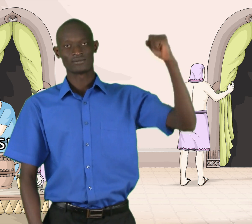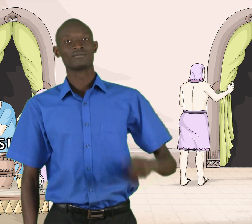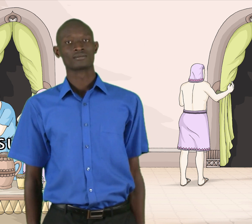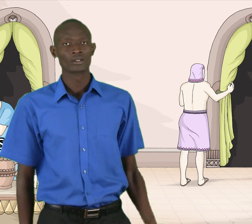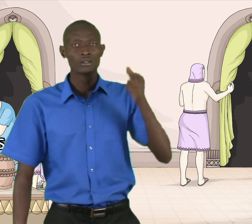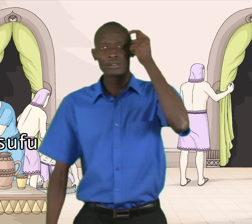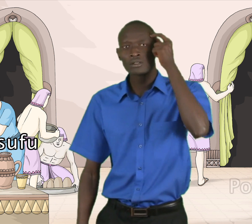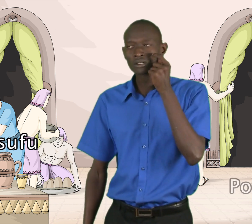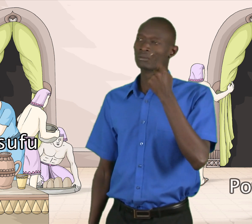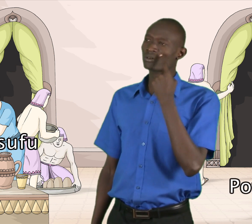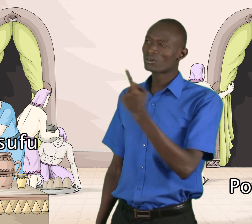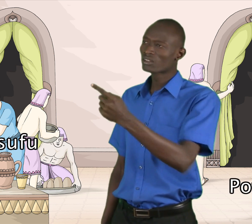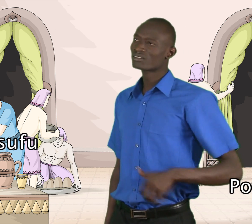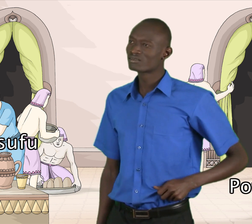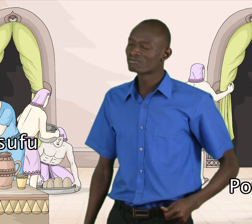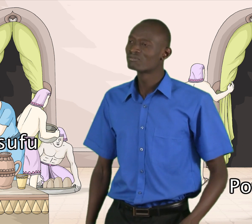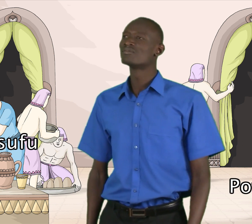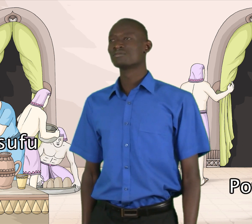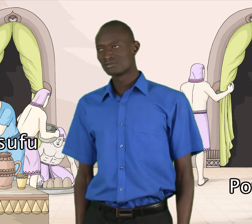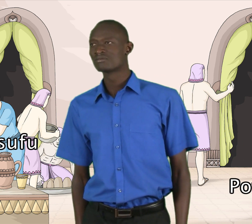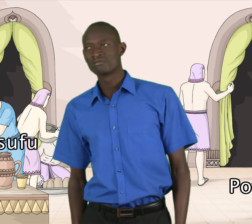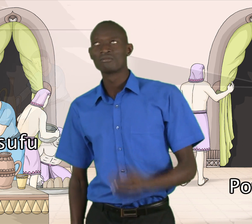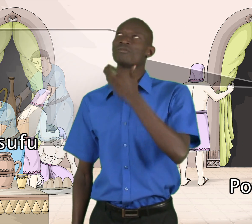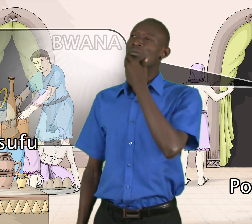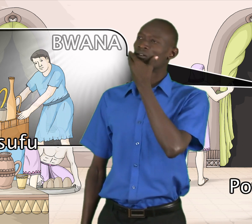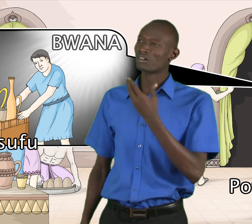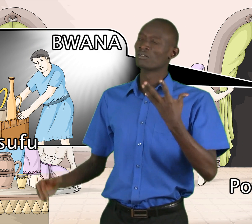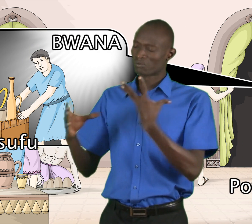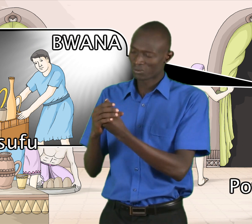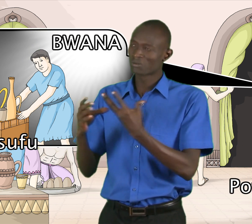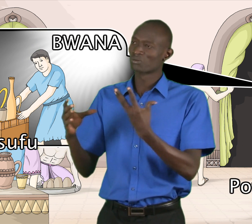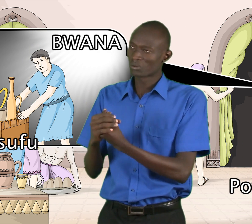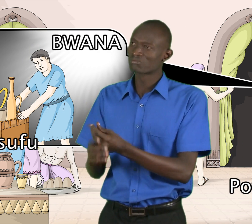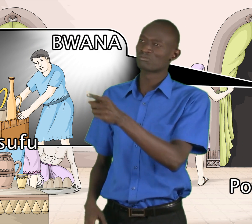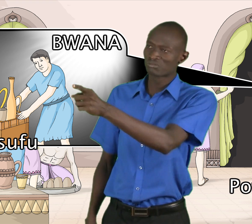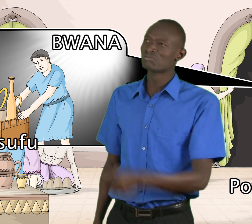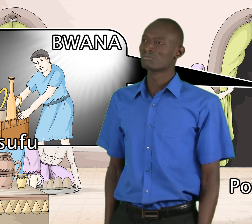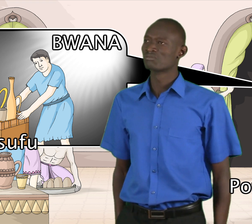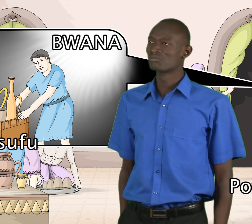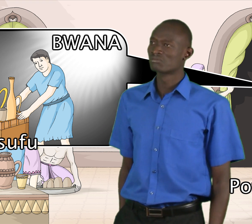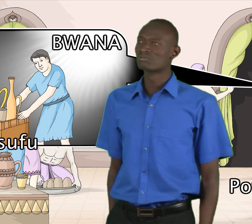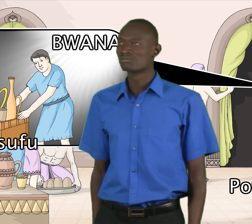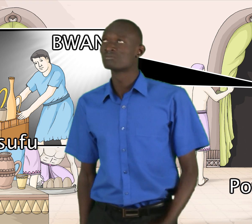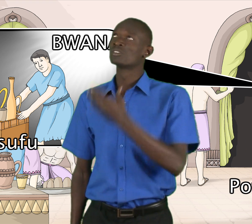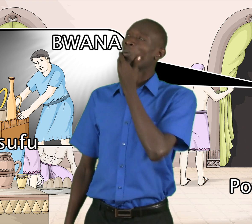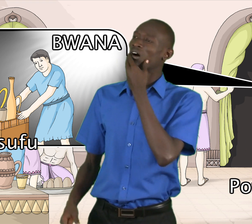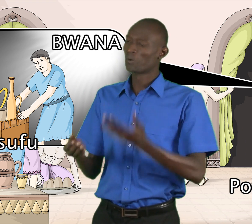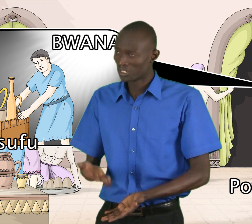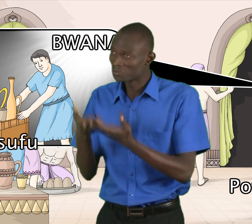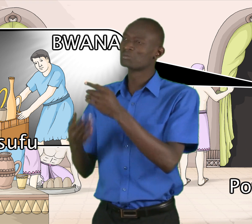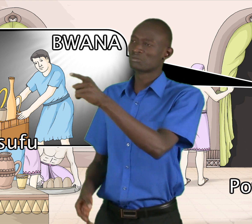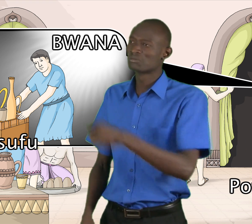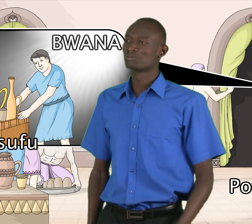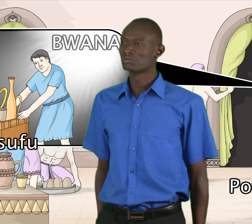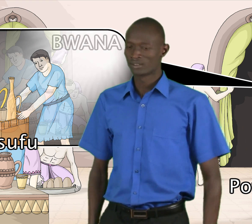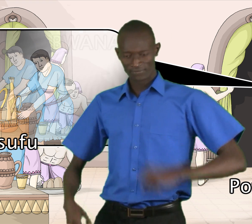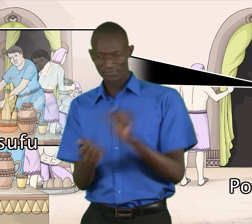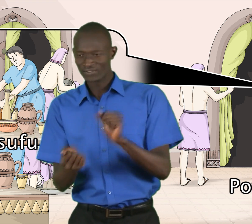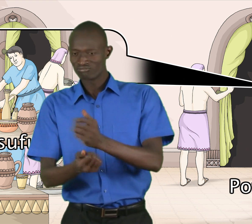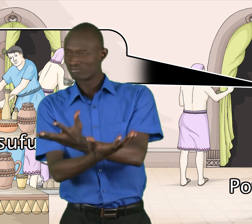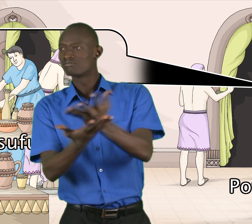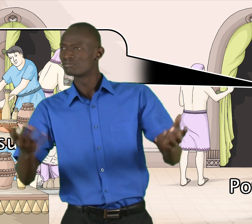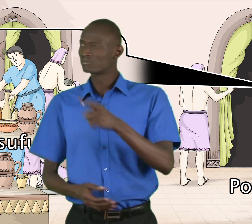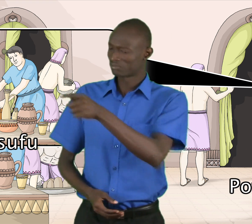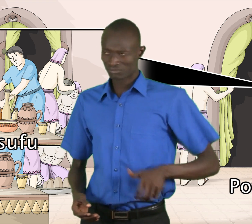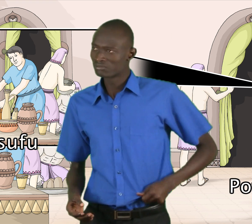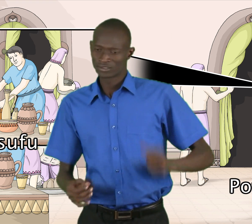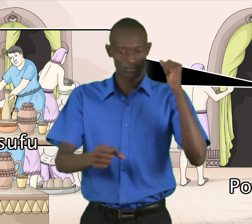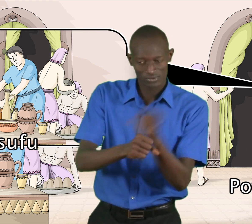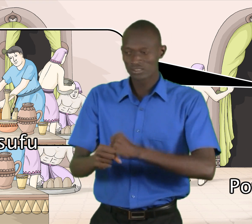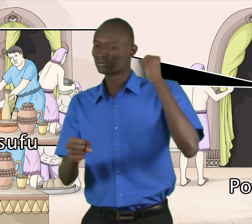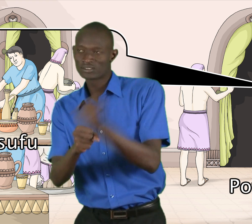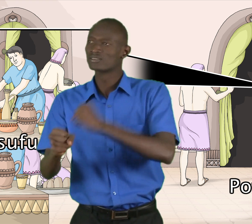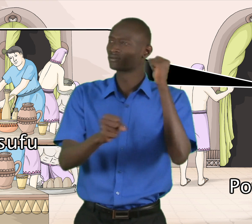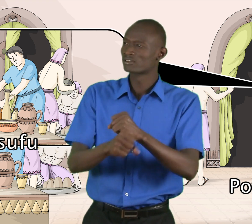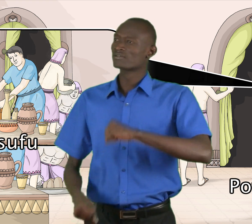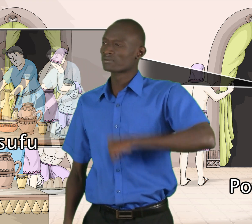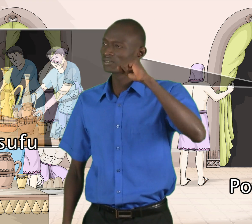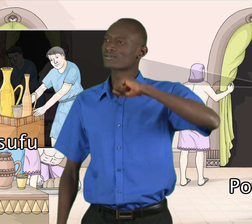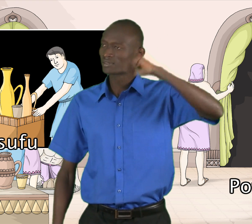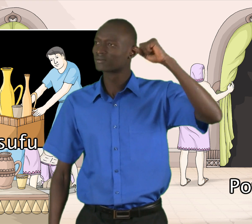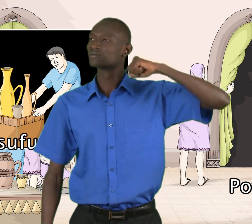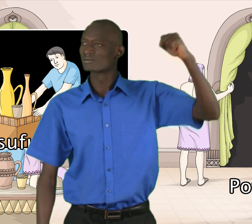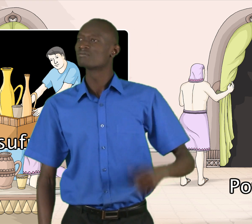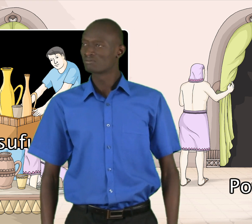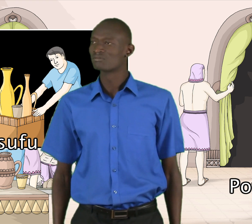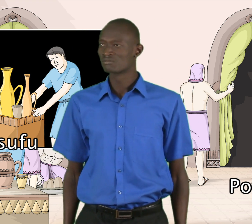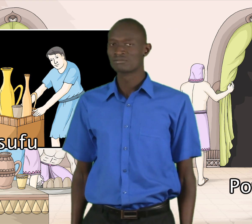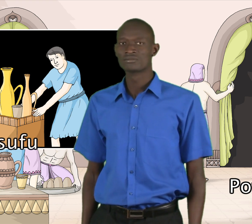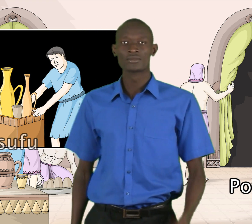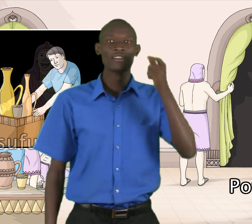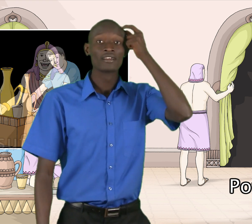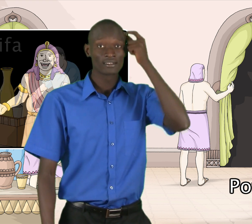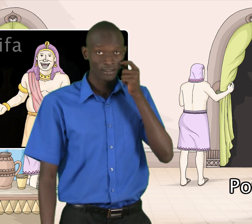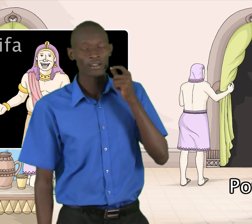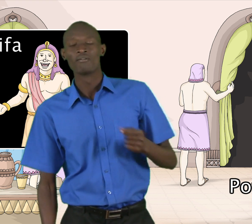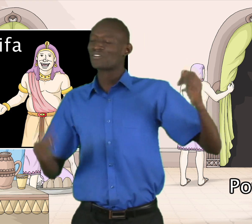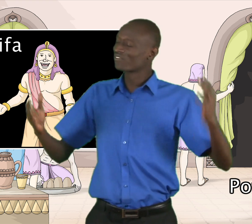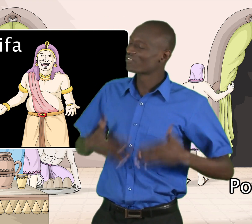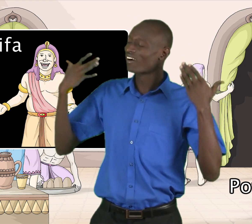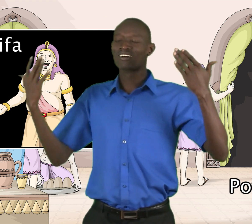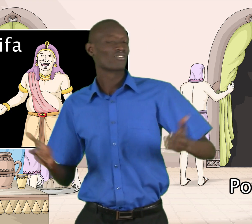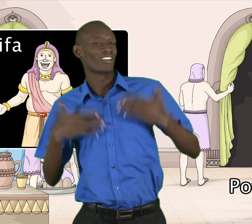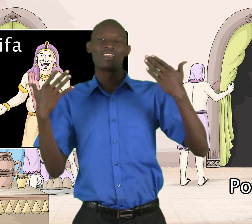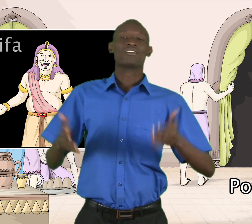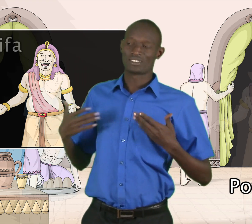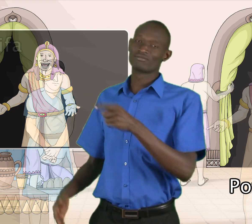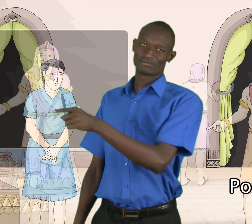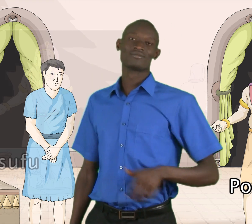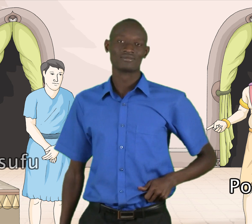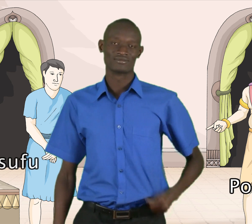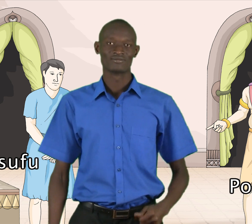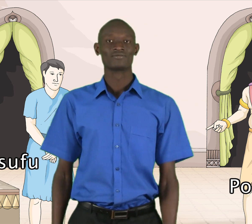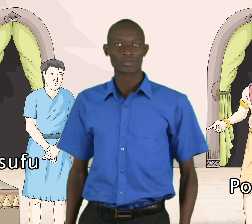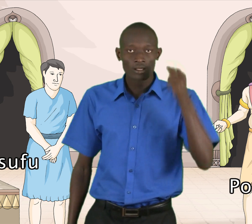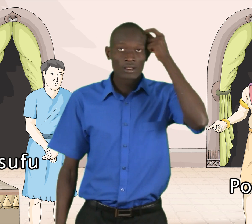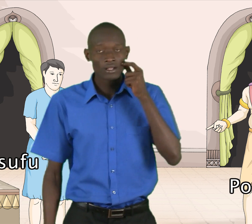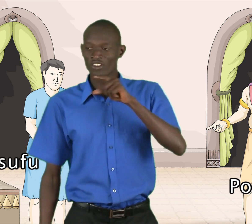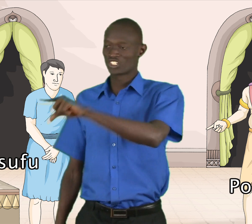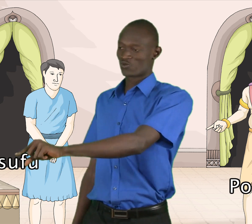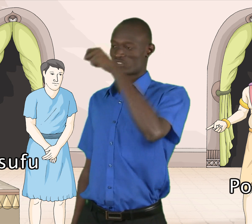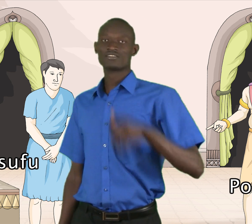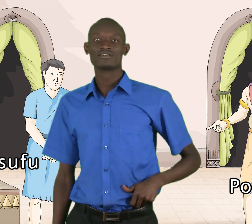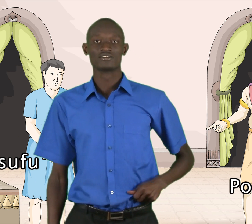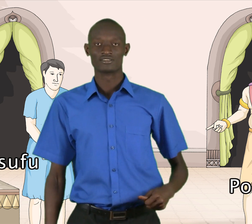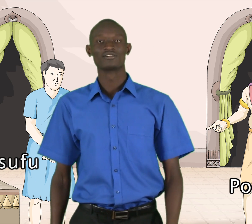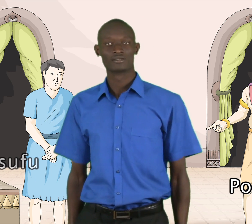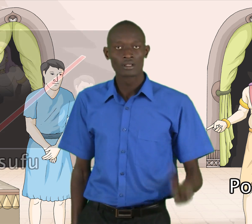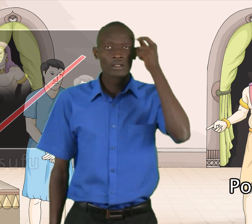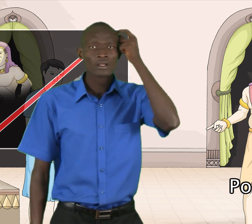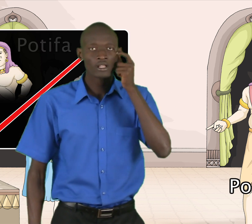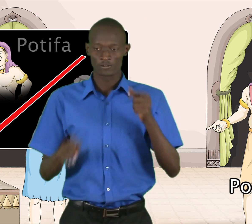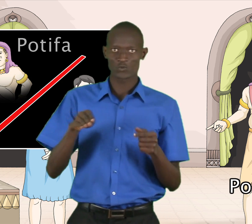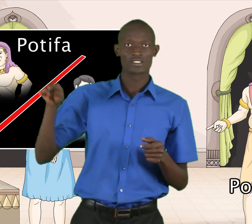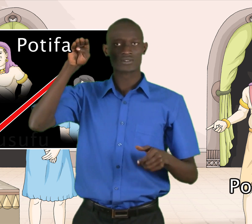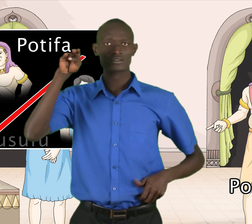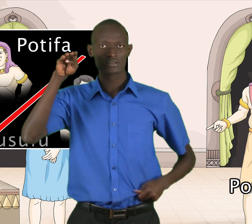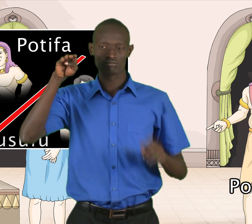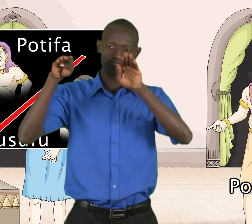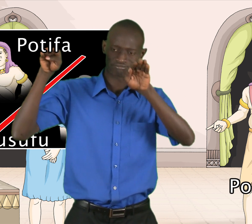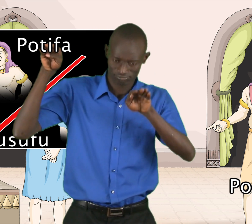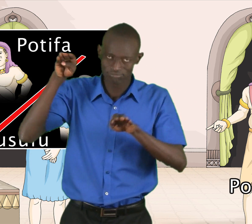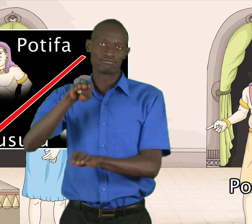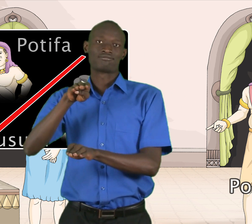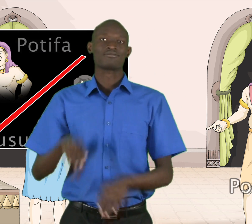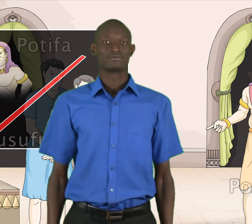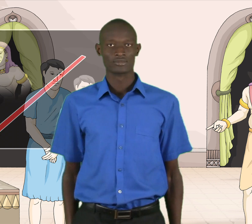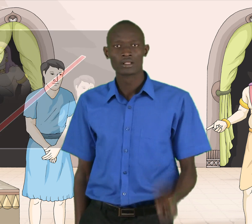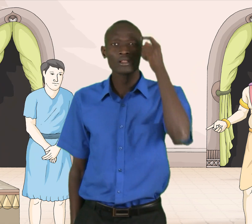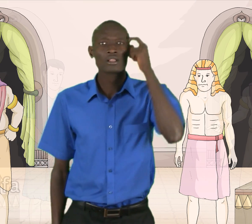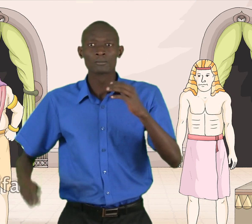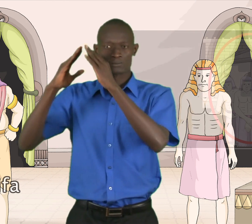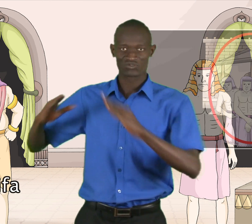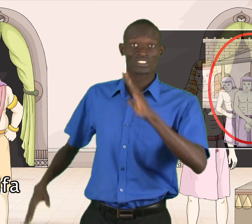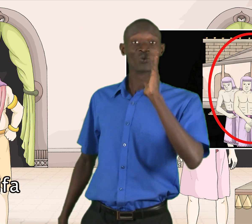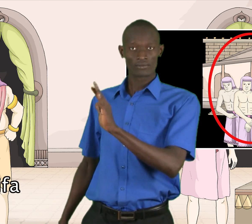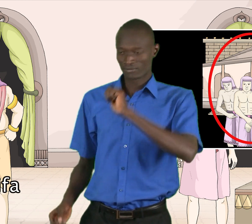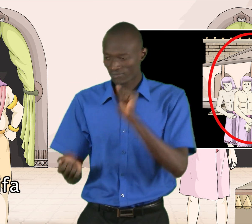When his master saw that the LORD was with him and made him prosper in all he did, Joseph found favor in his sight and became his personal attendant.